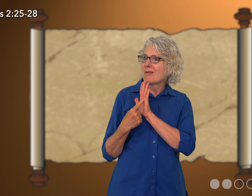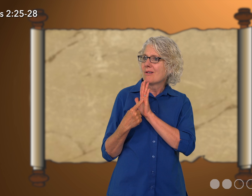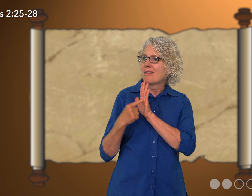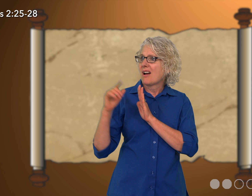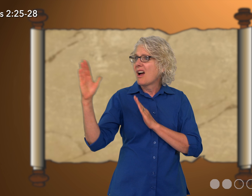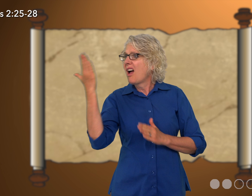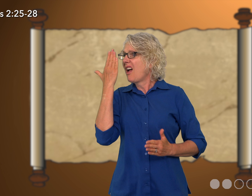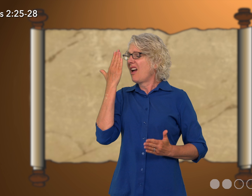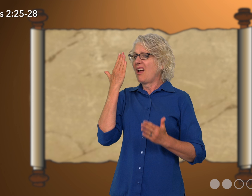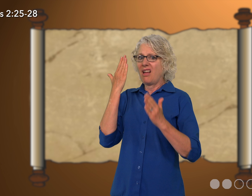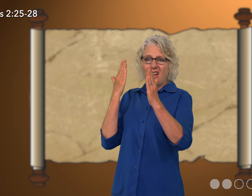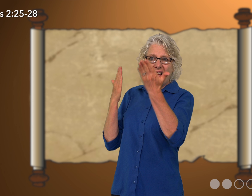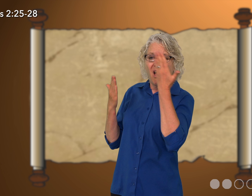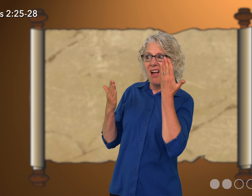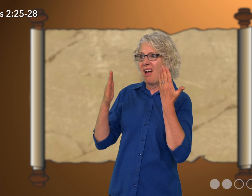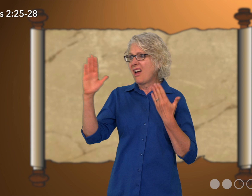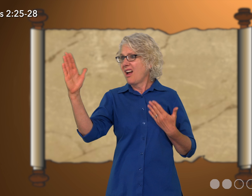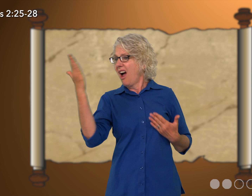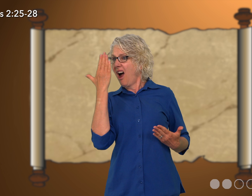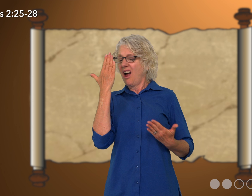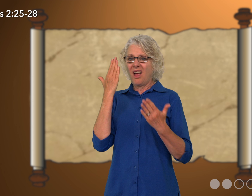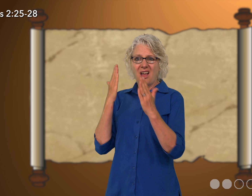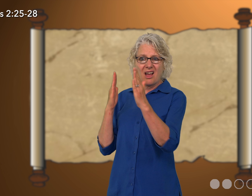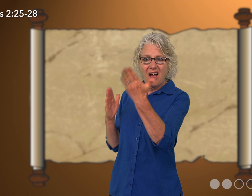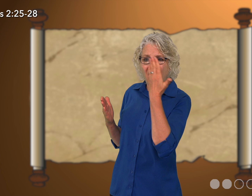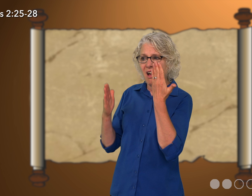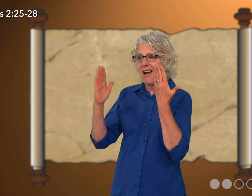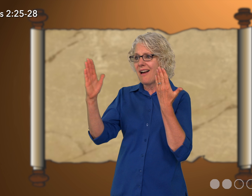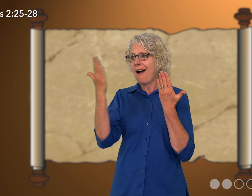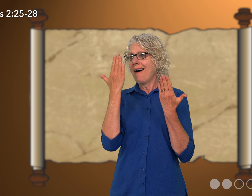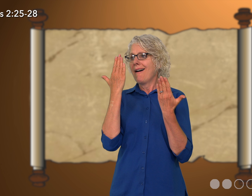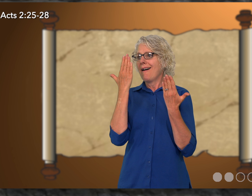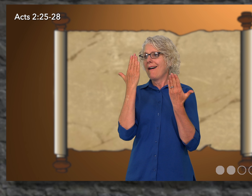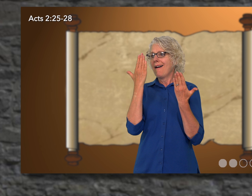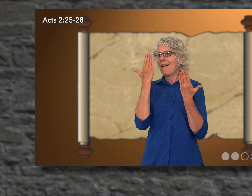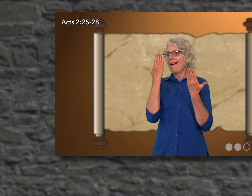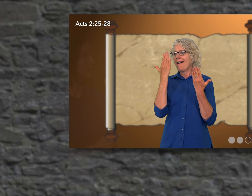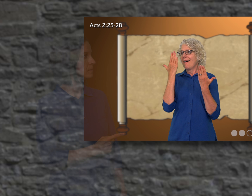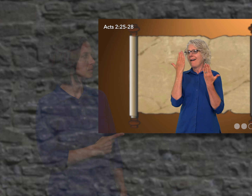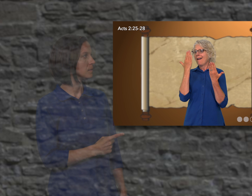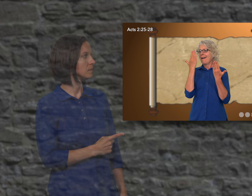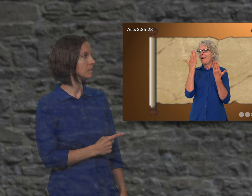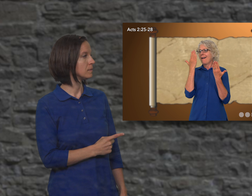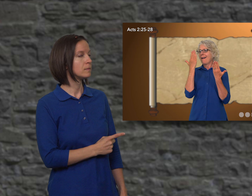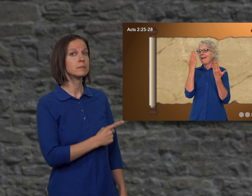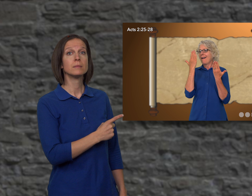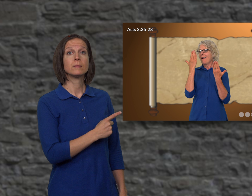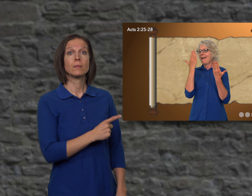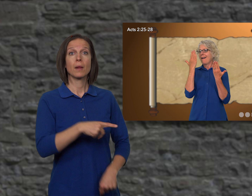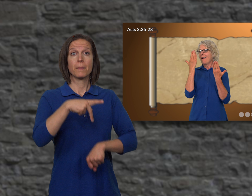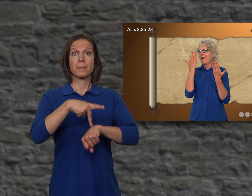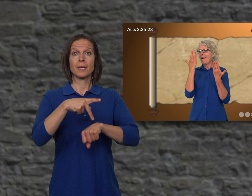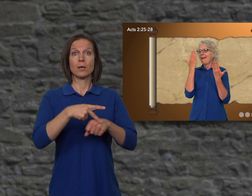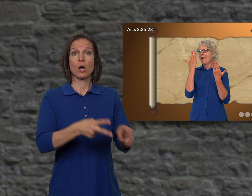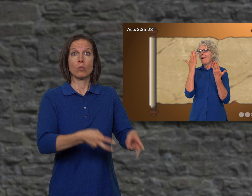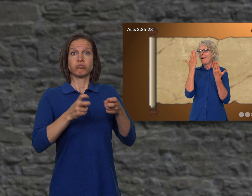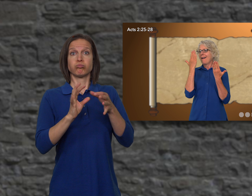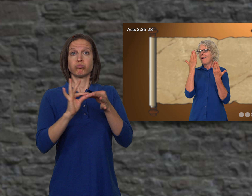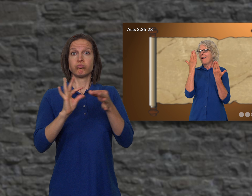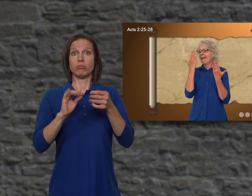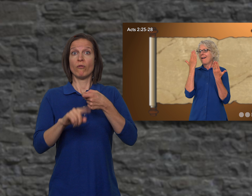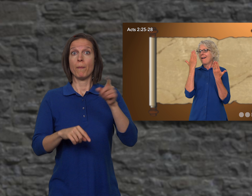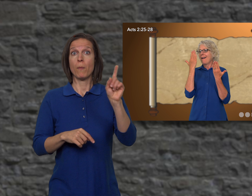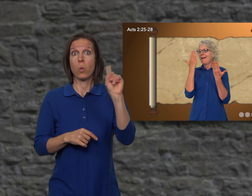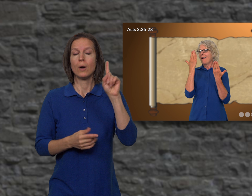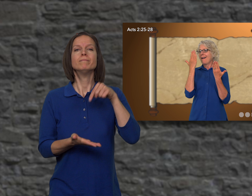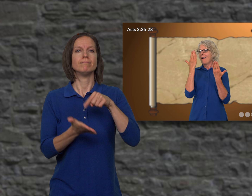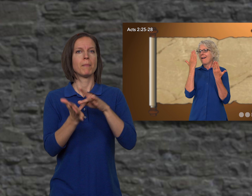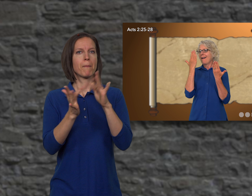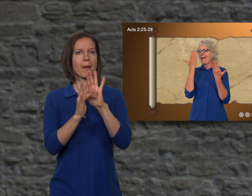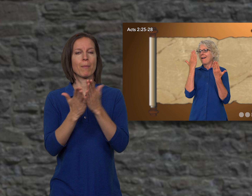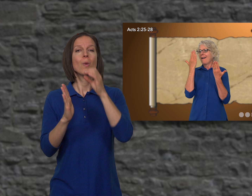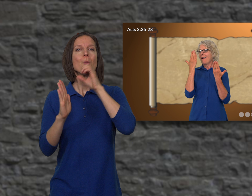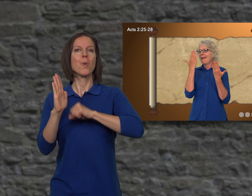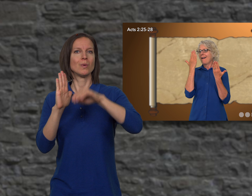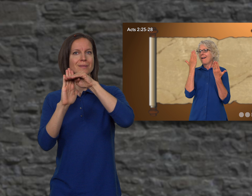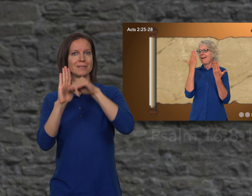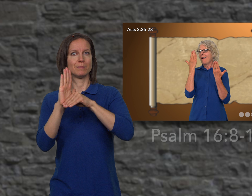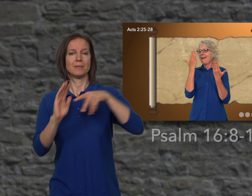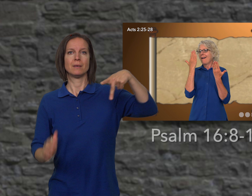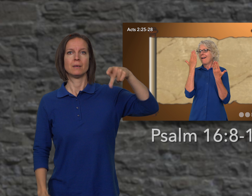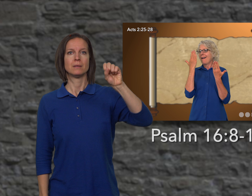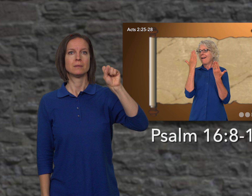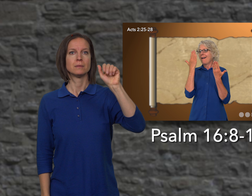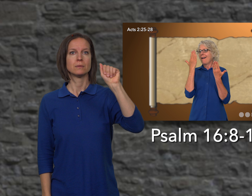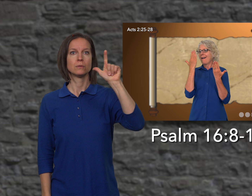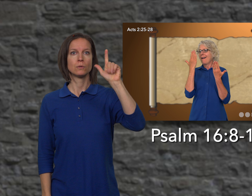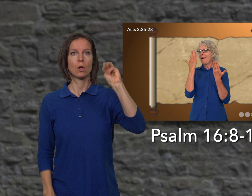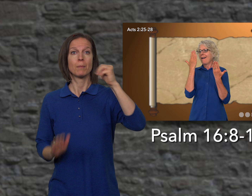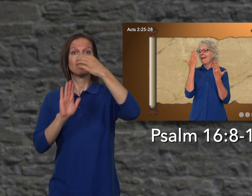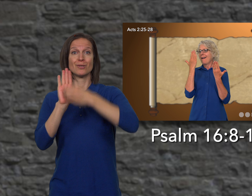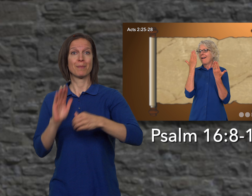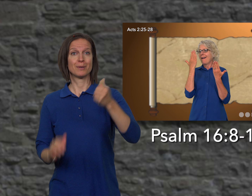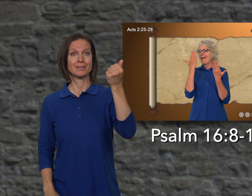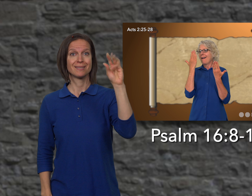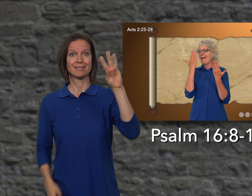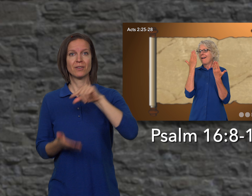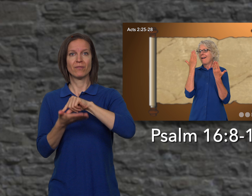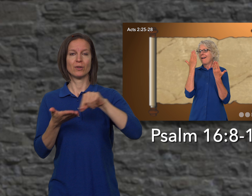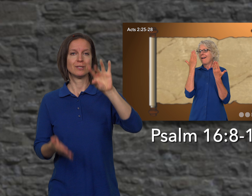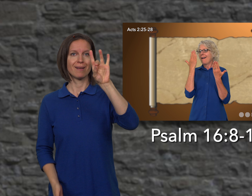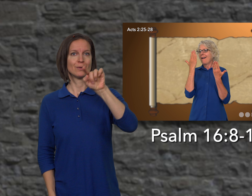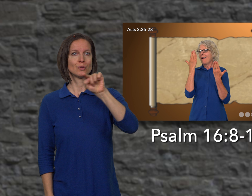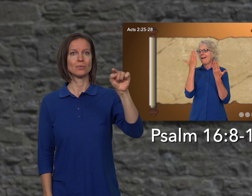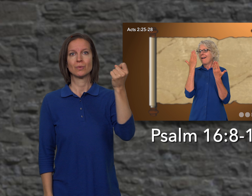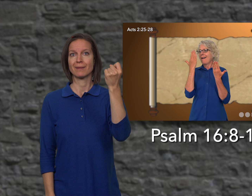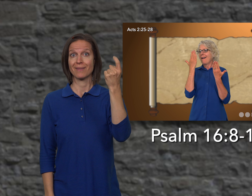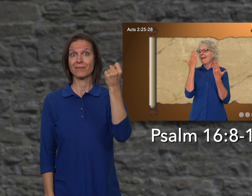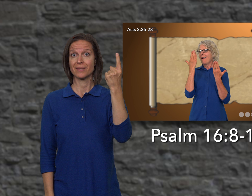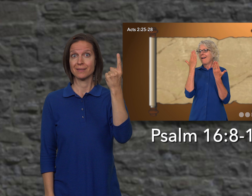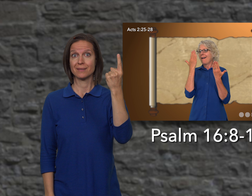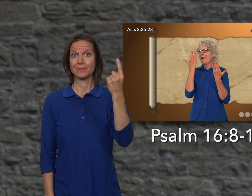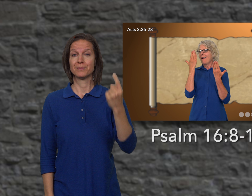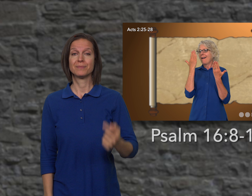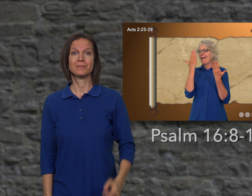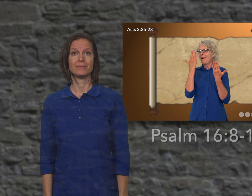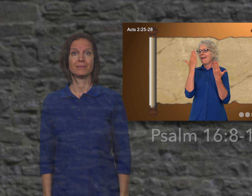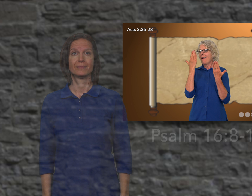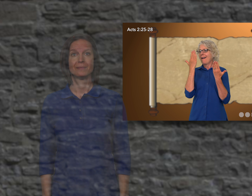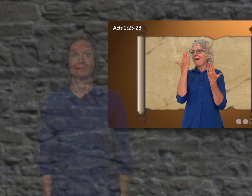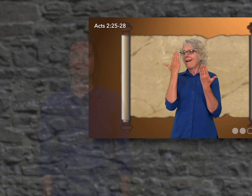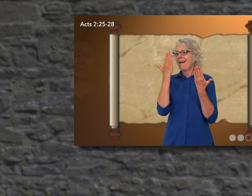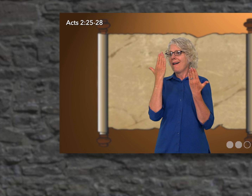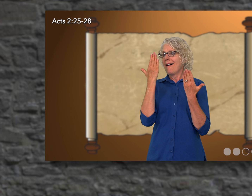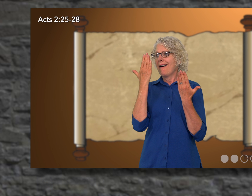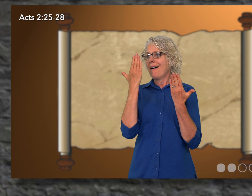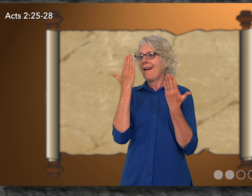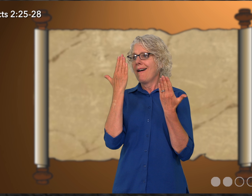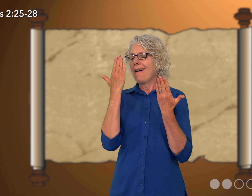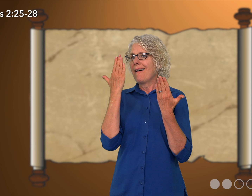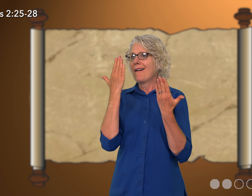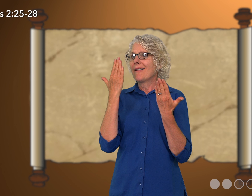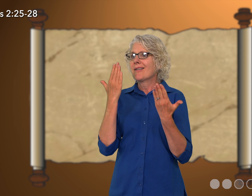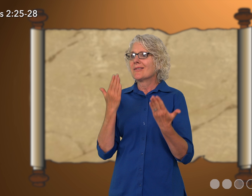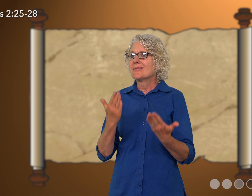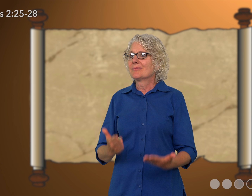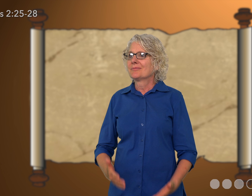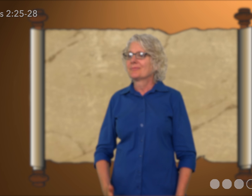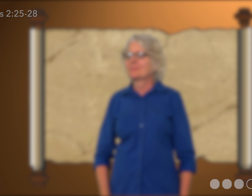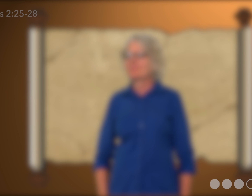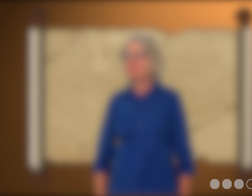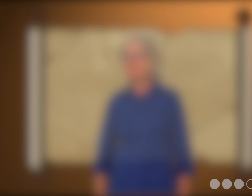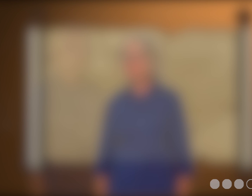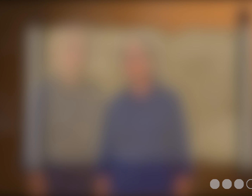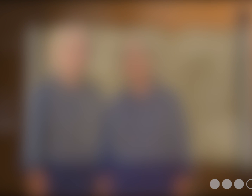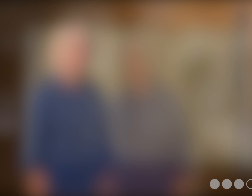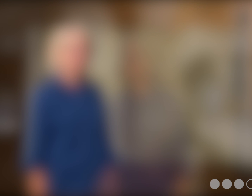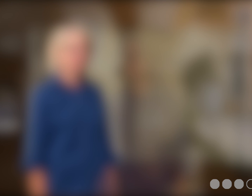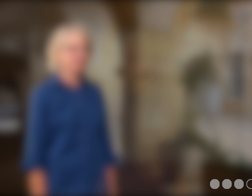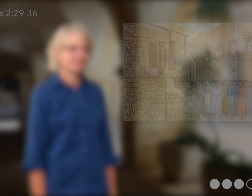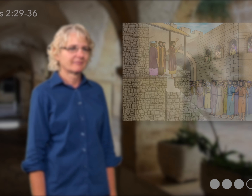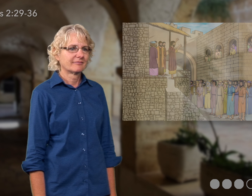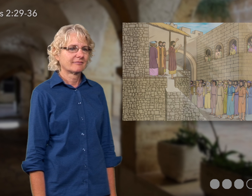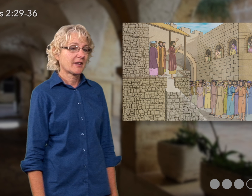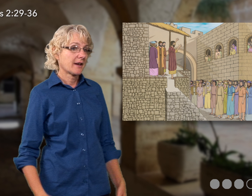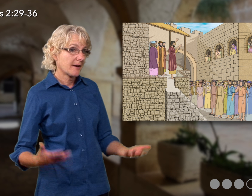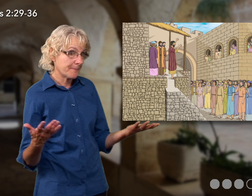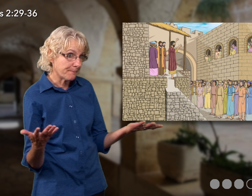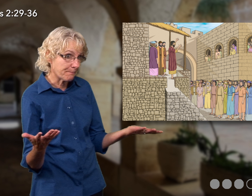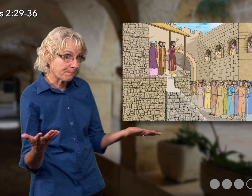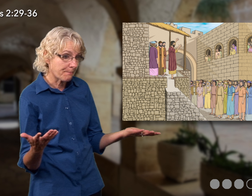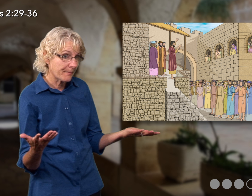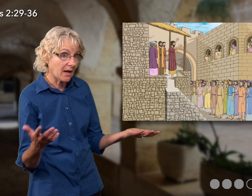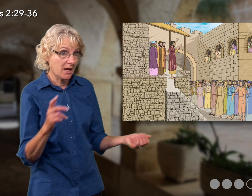You have made known to me the paths of life; You will fill me with joy in Your presence.’